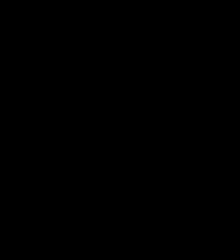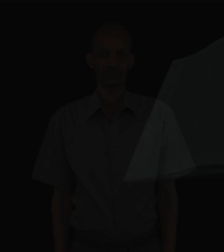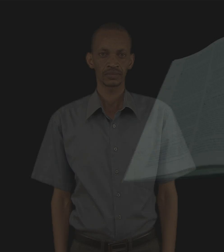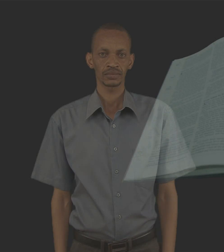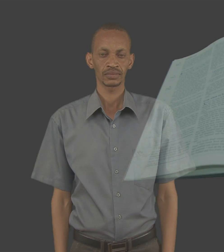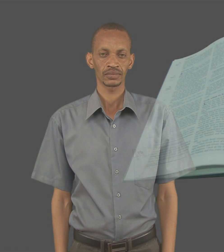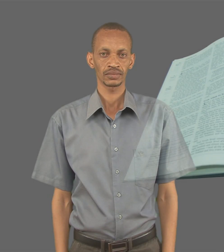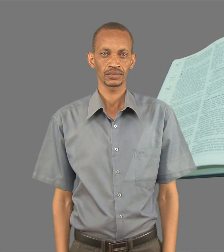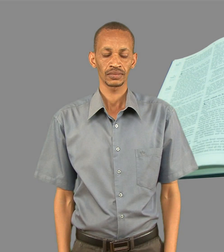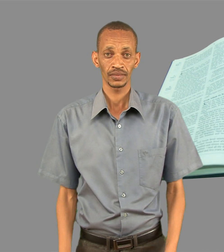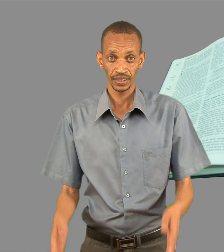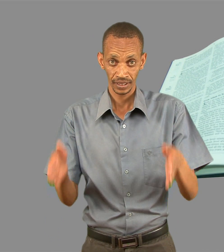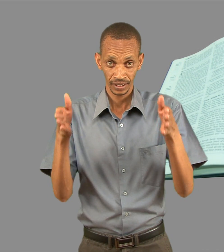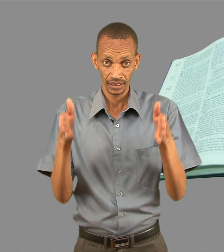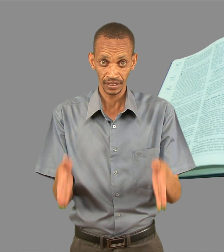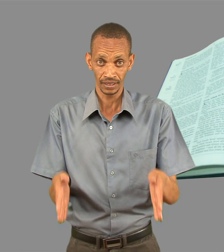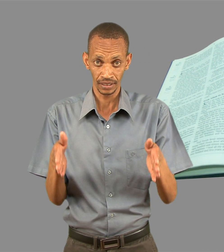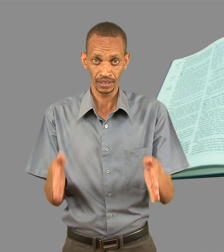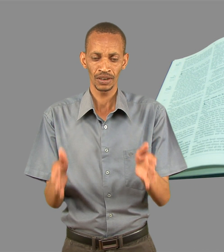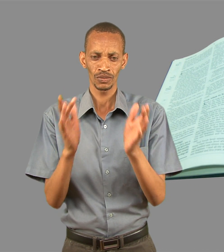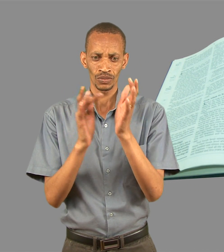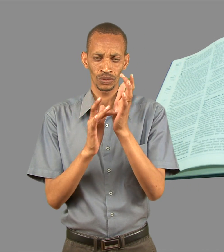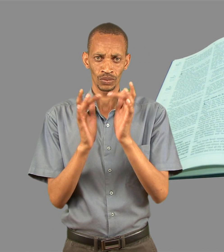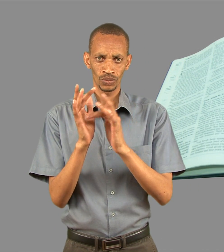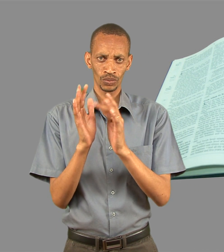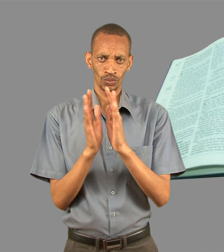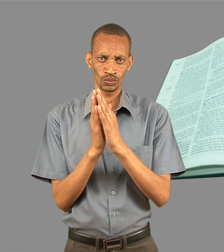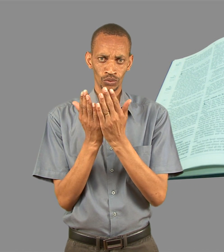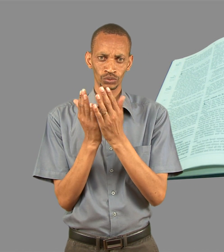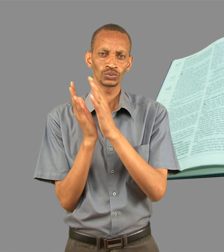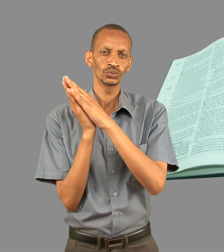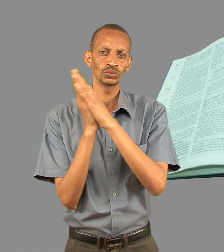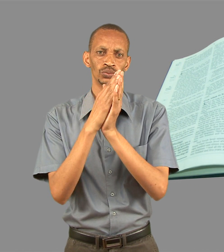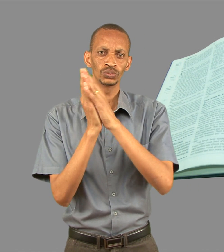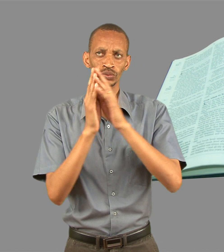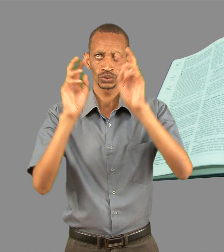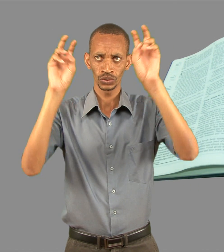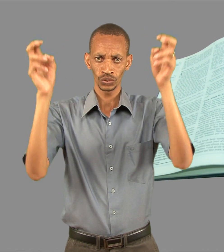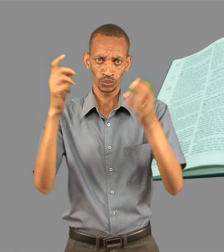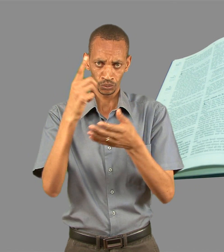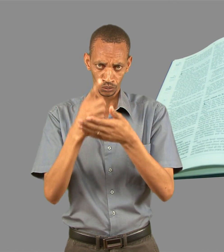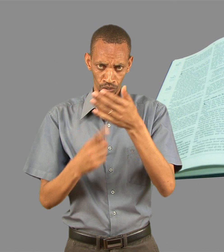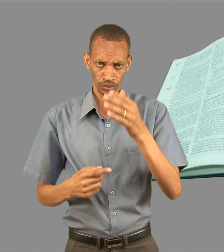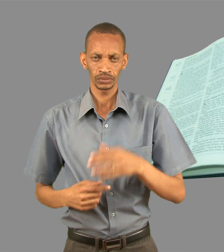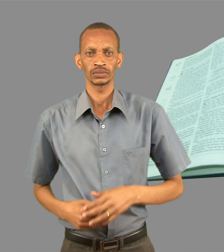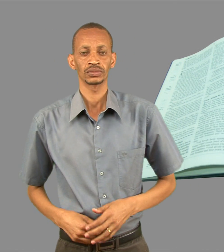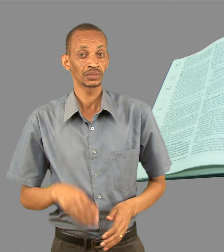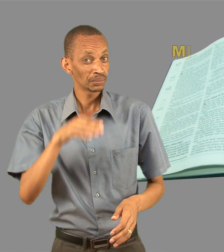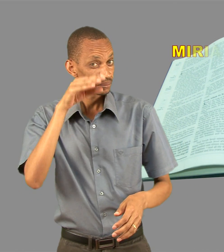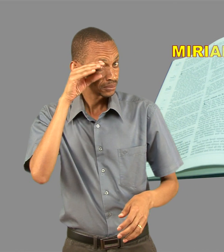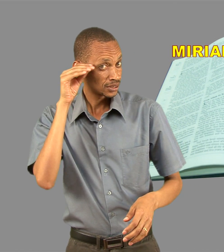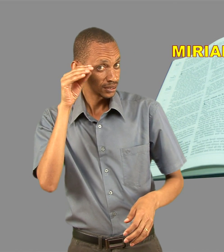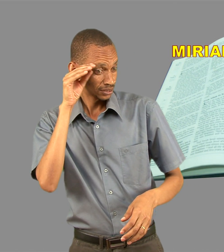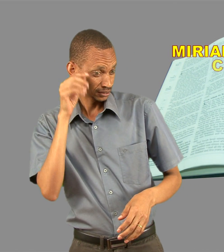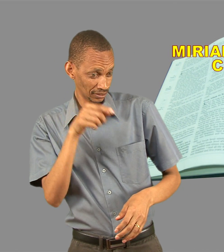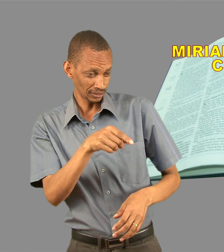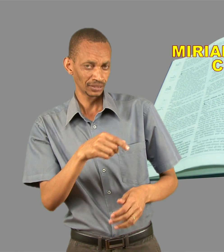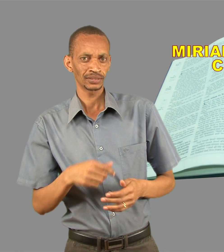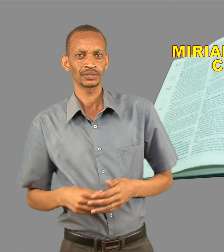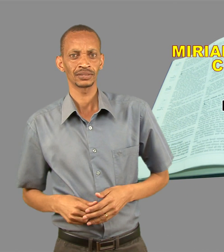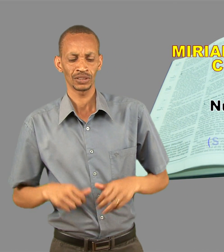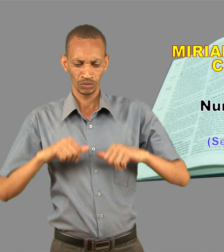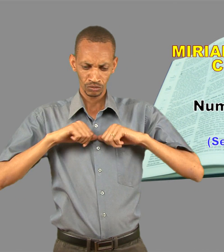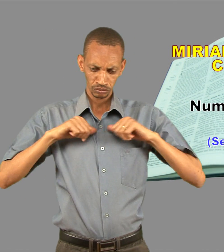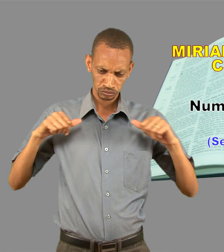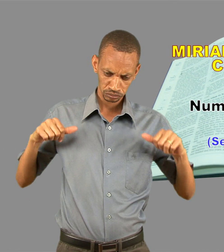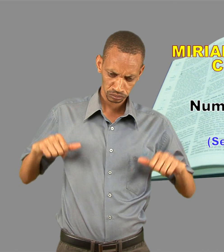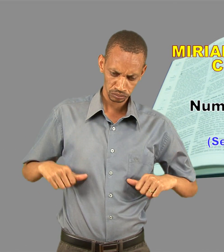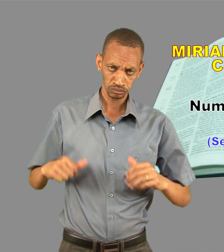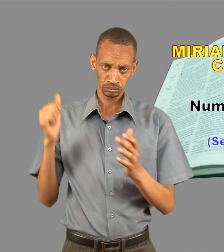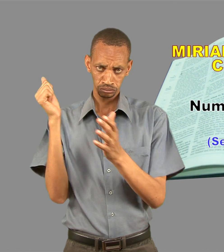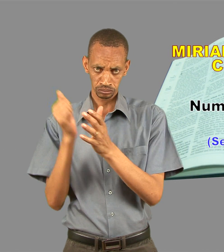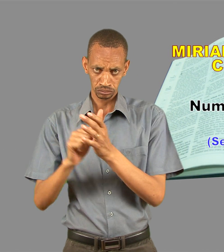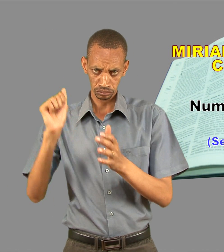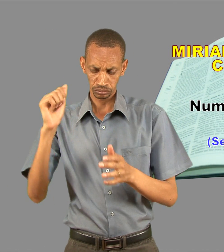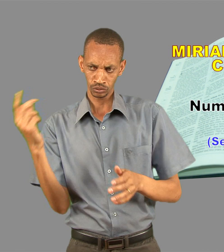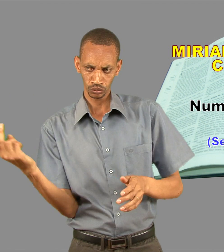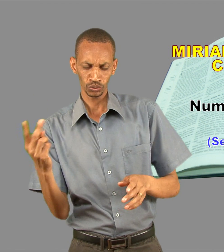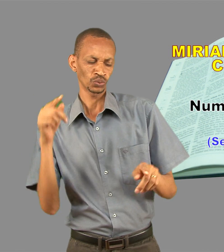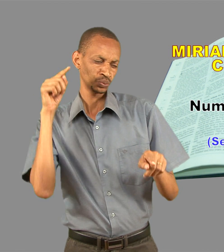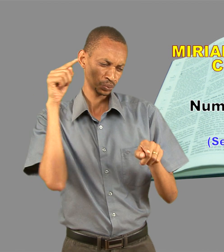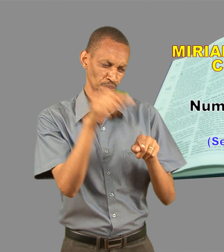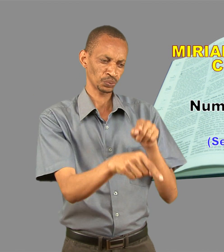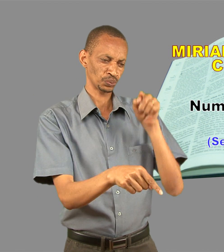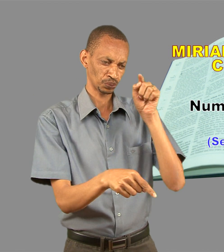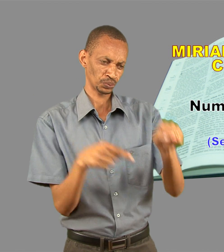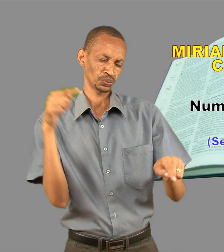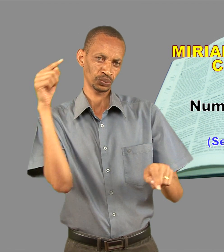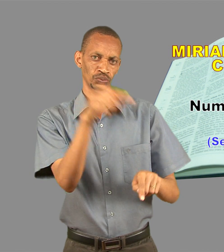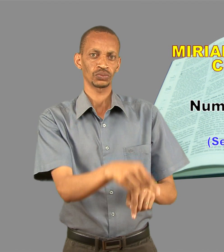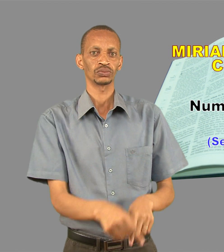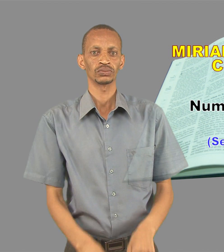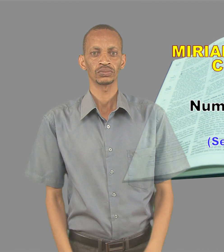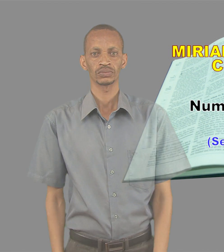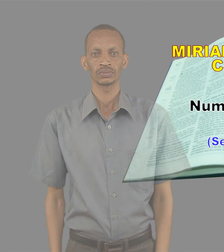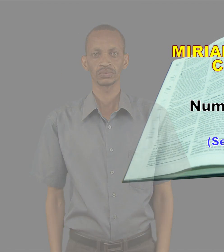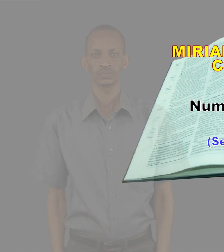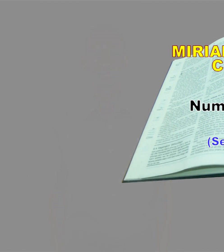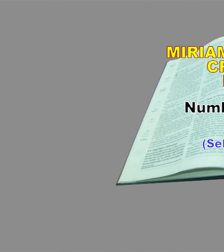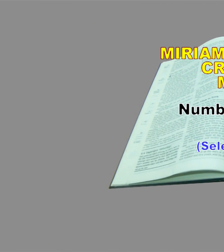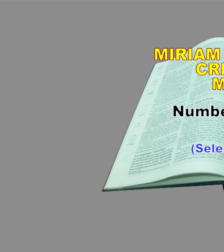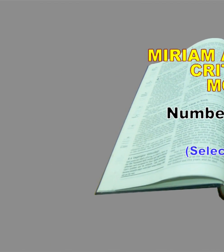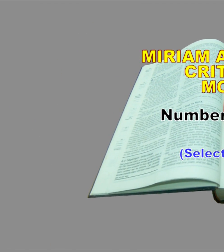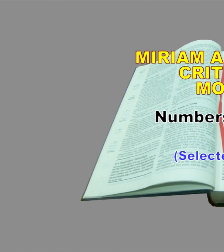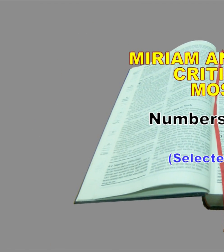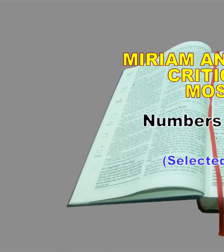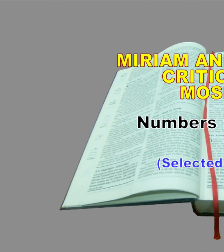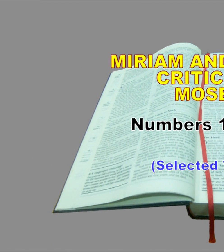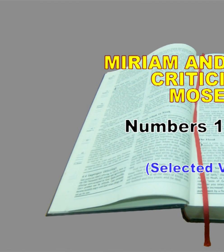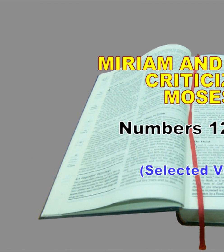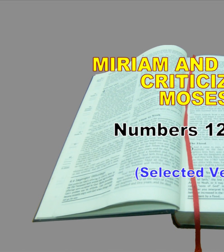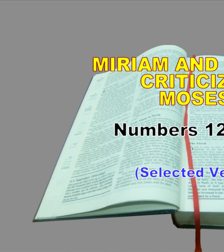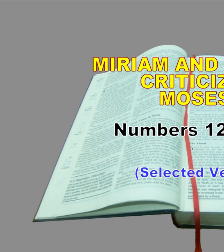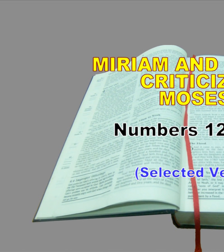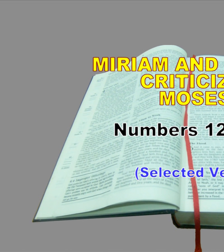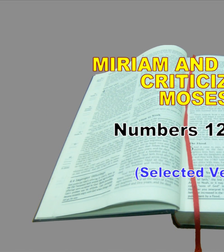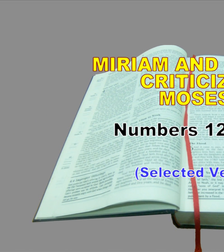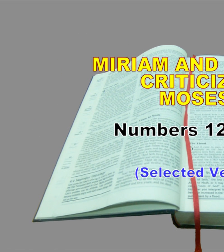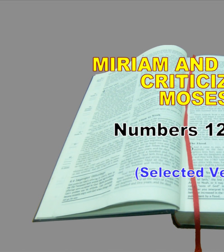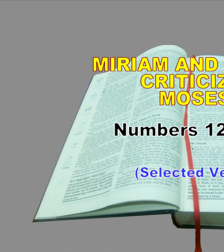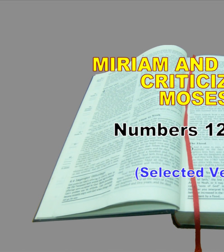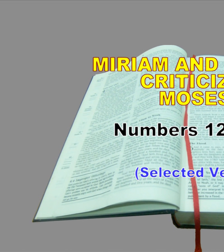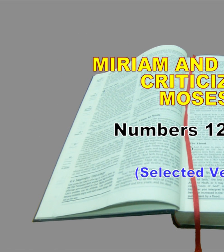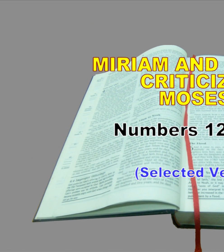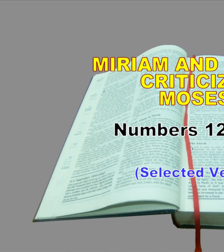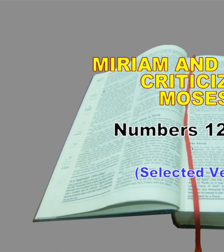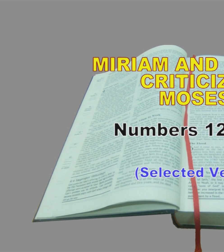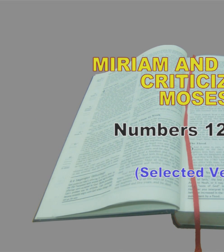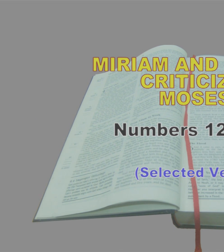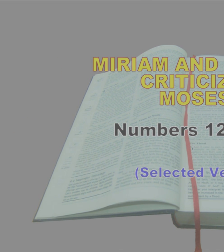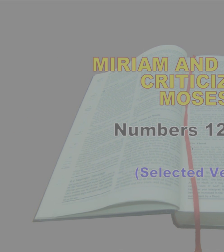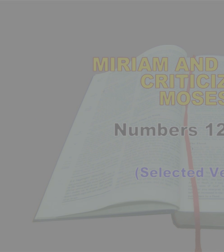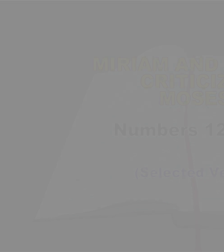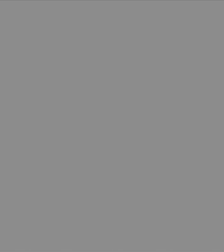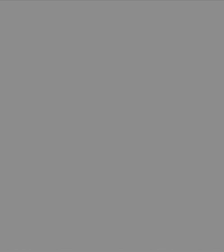Miriam and Aaron criticize Moses